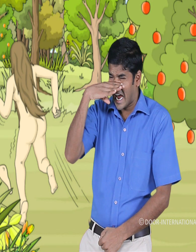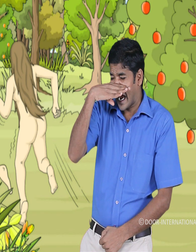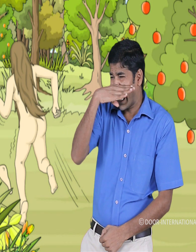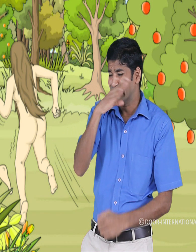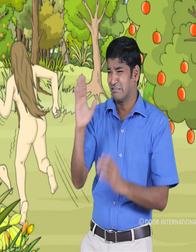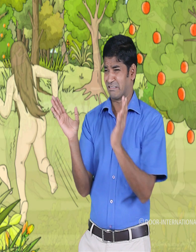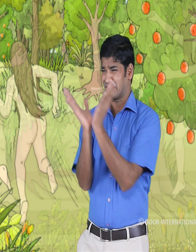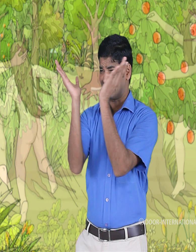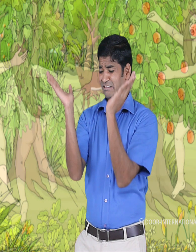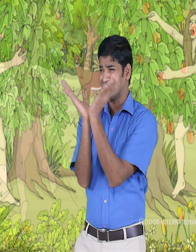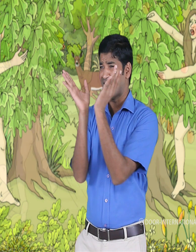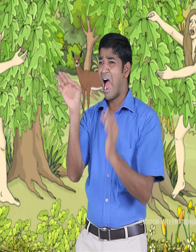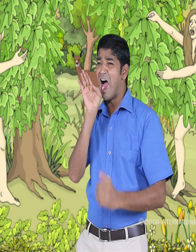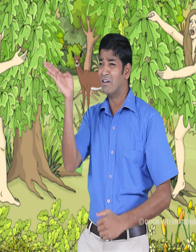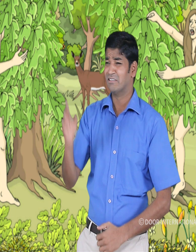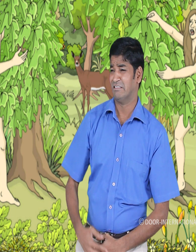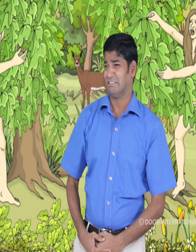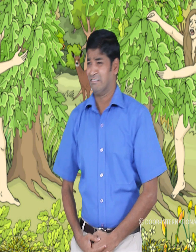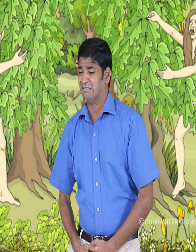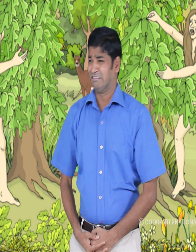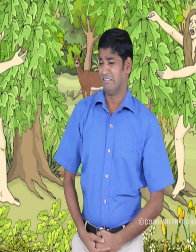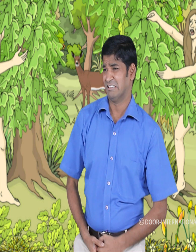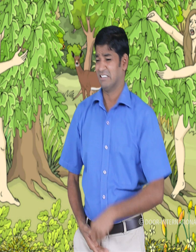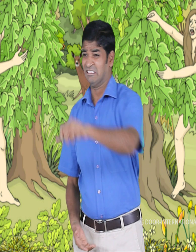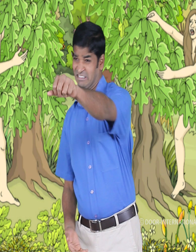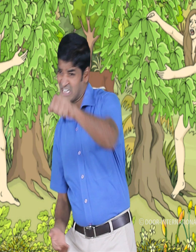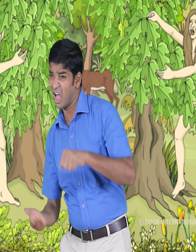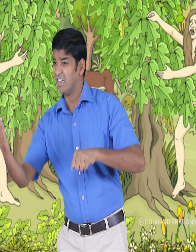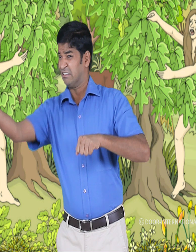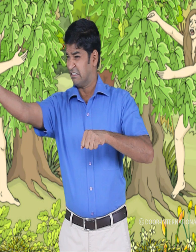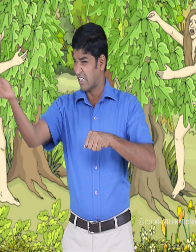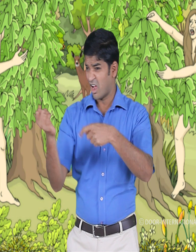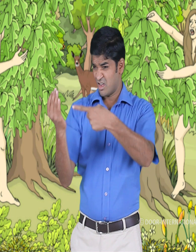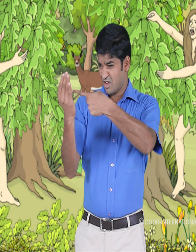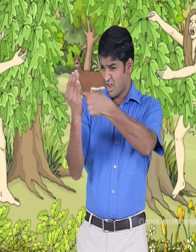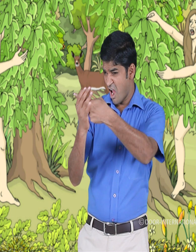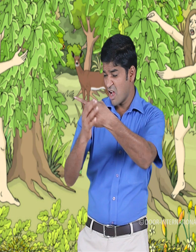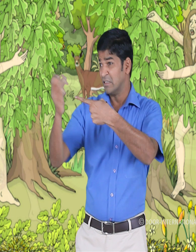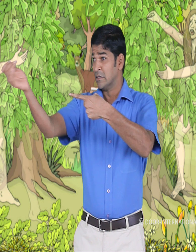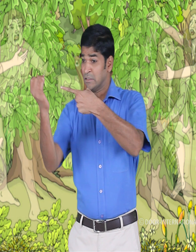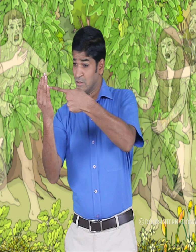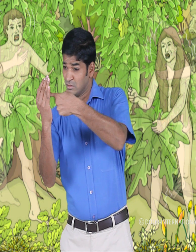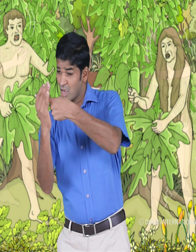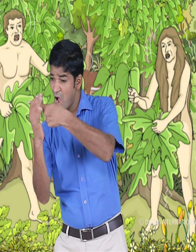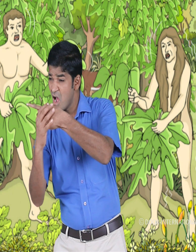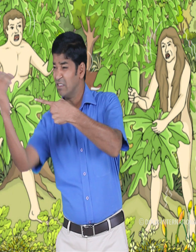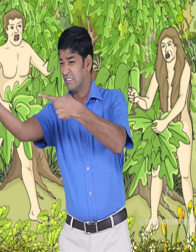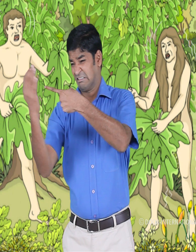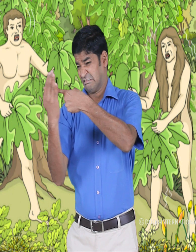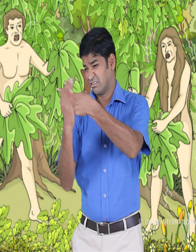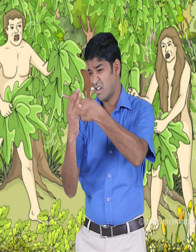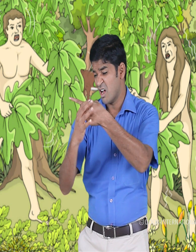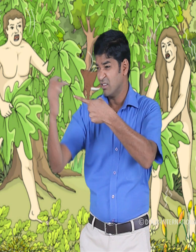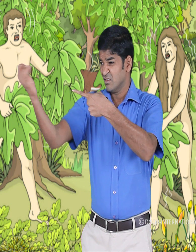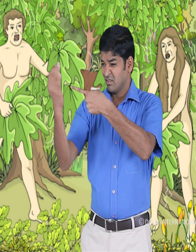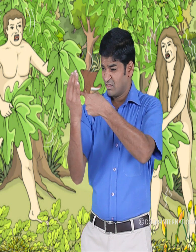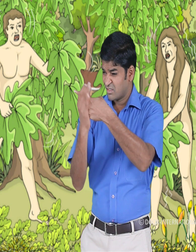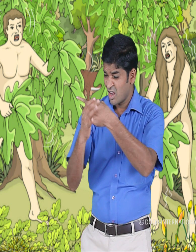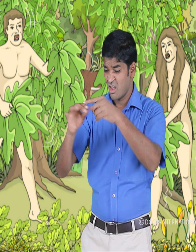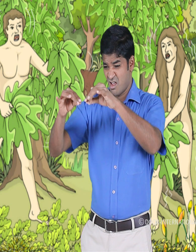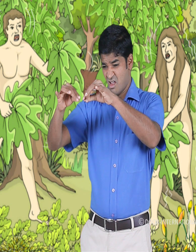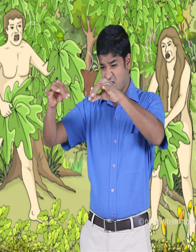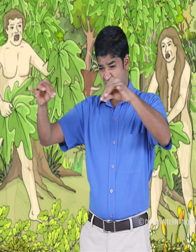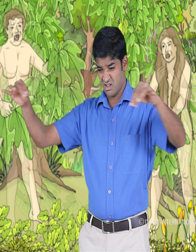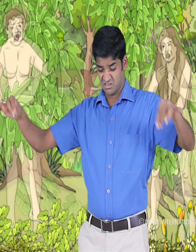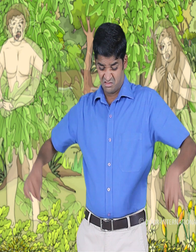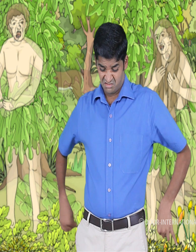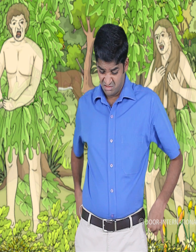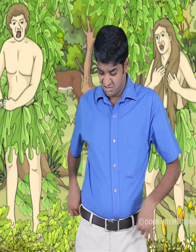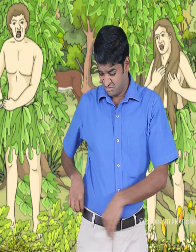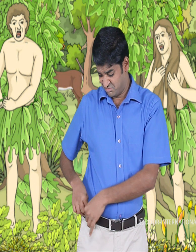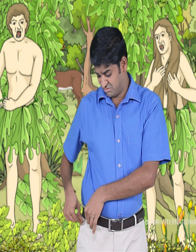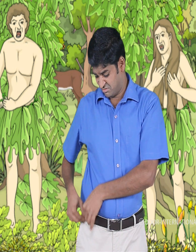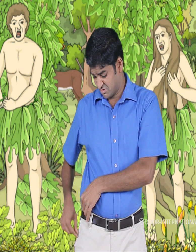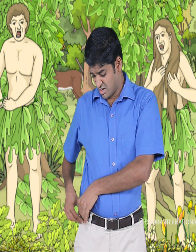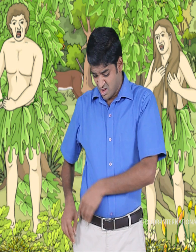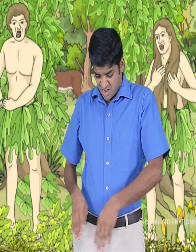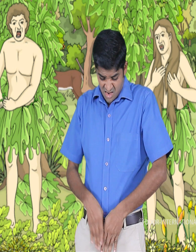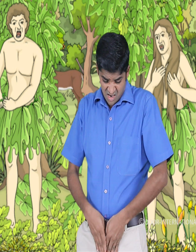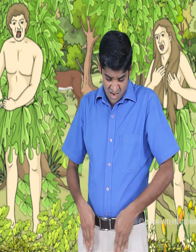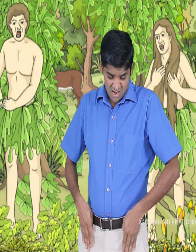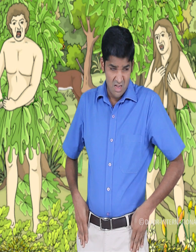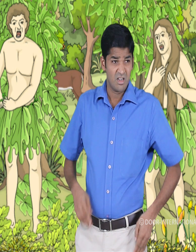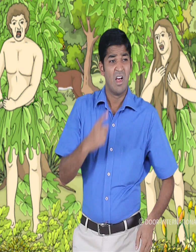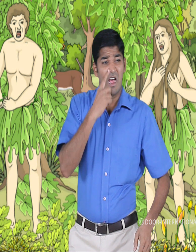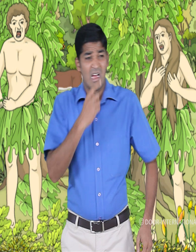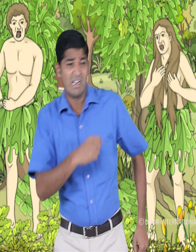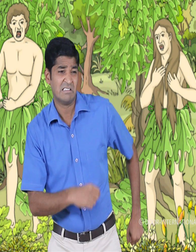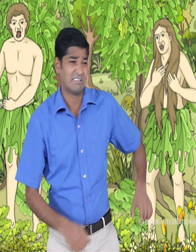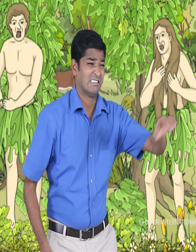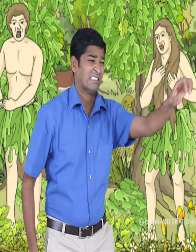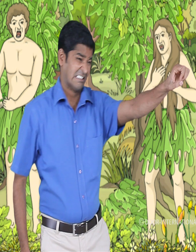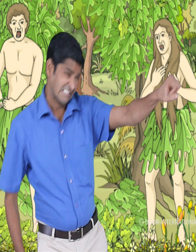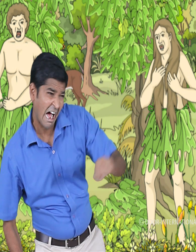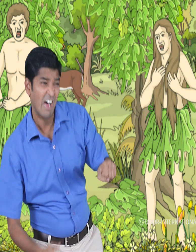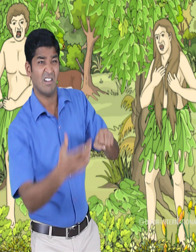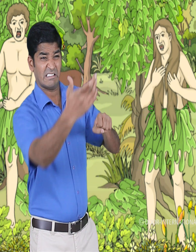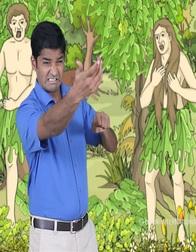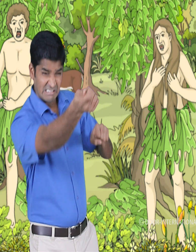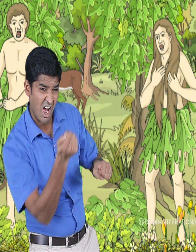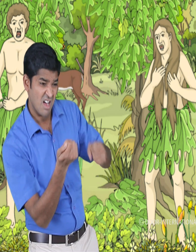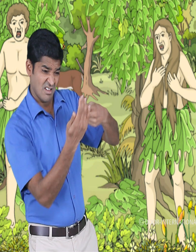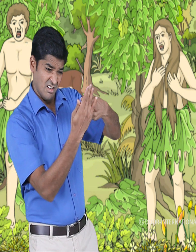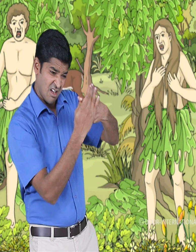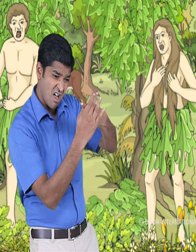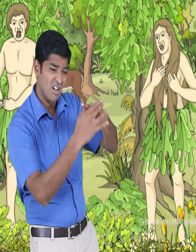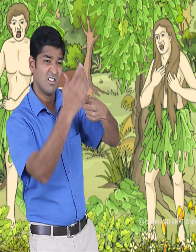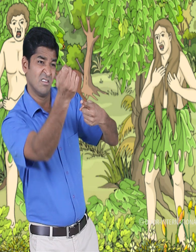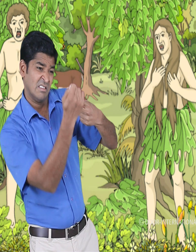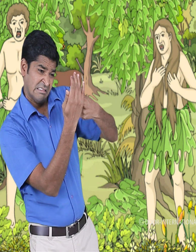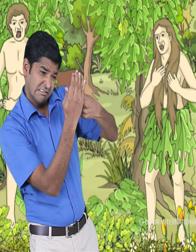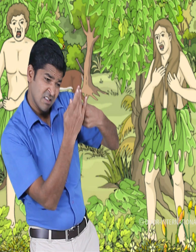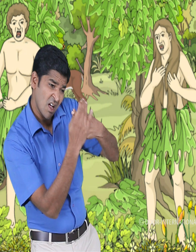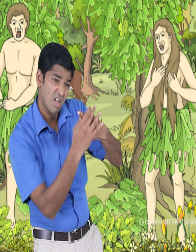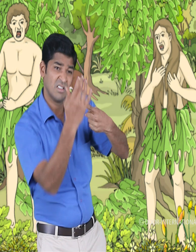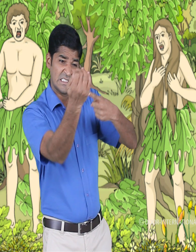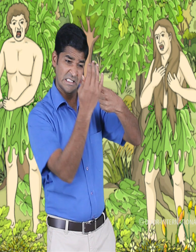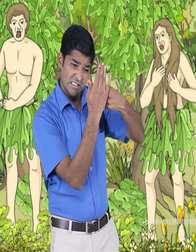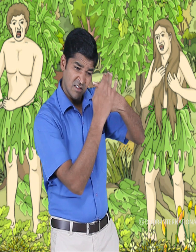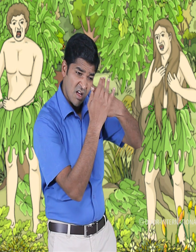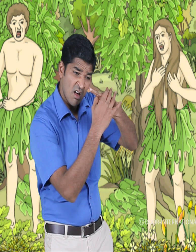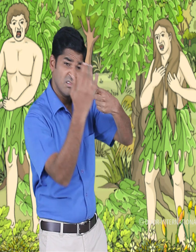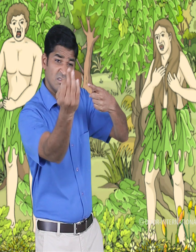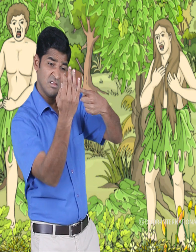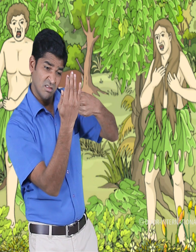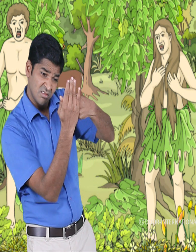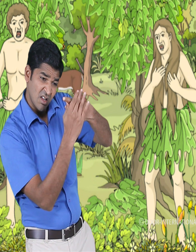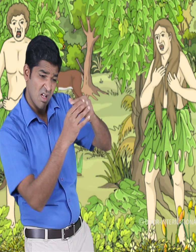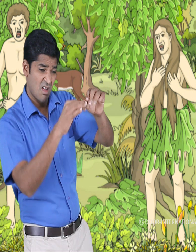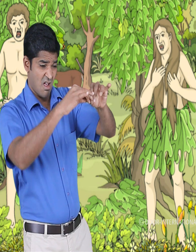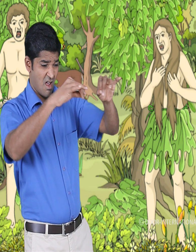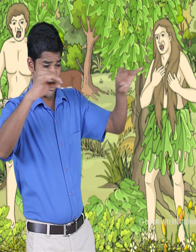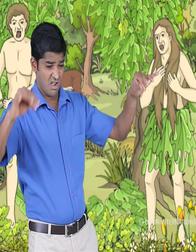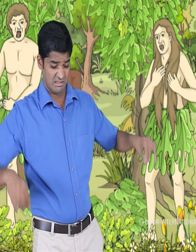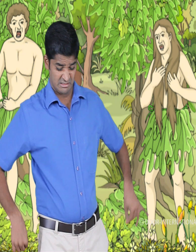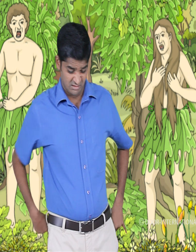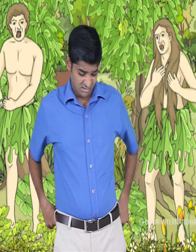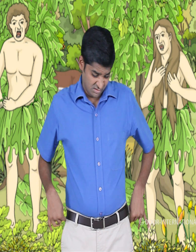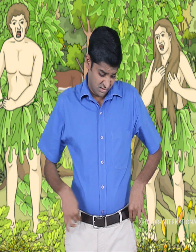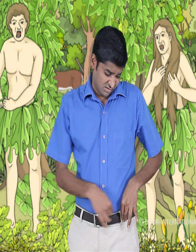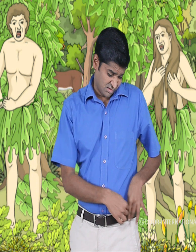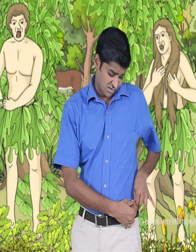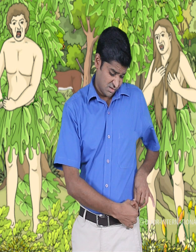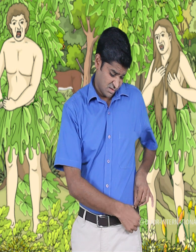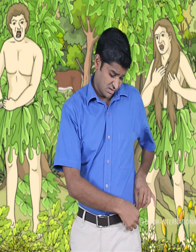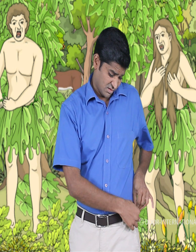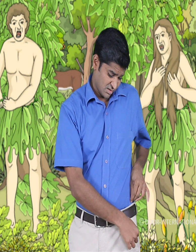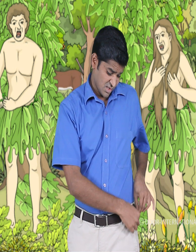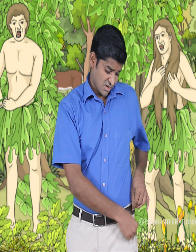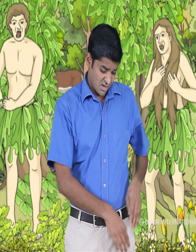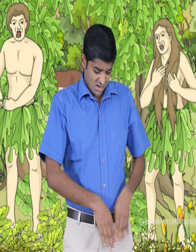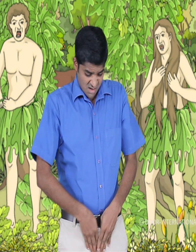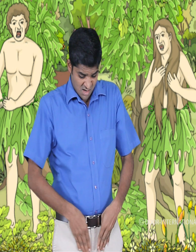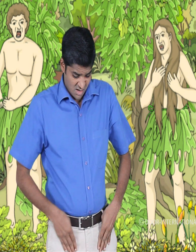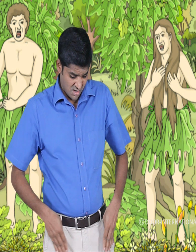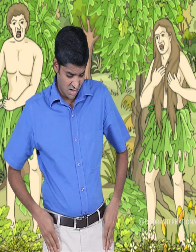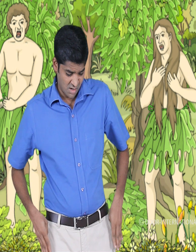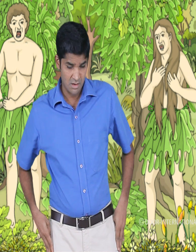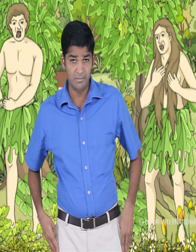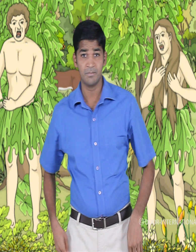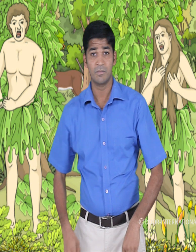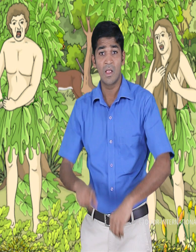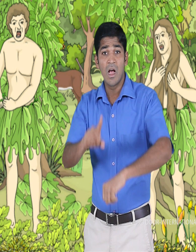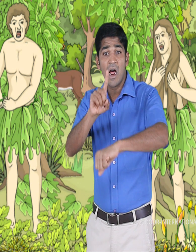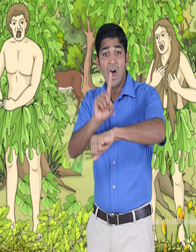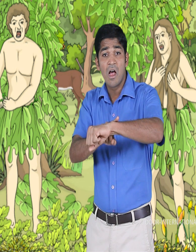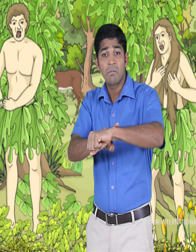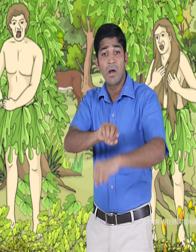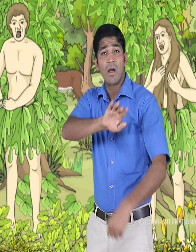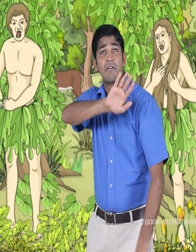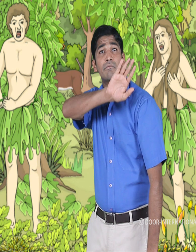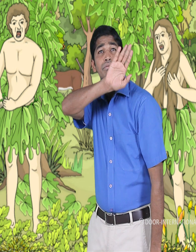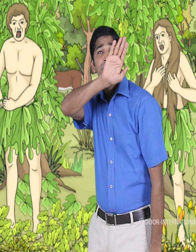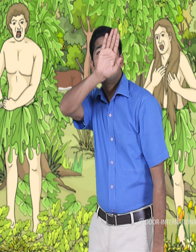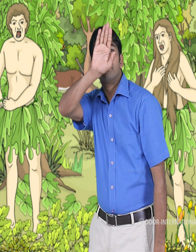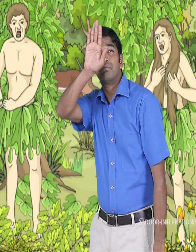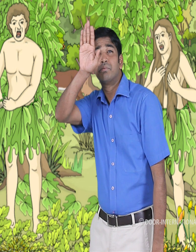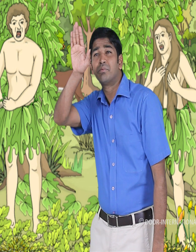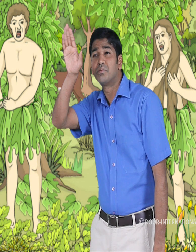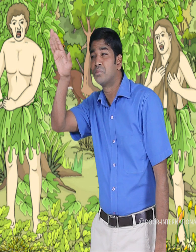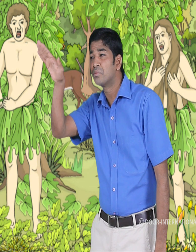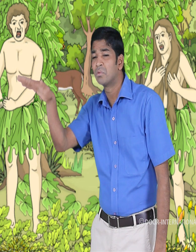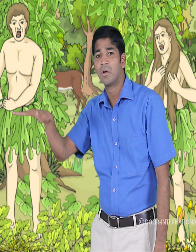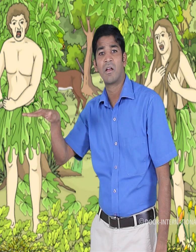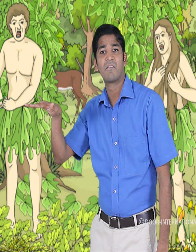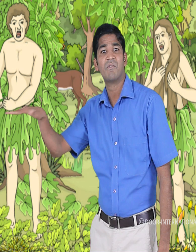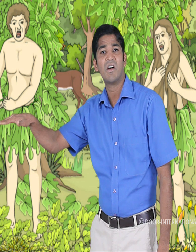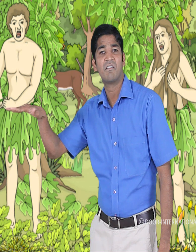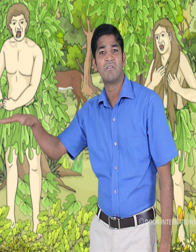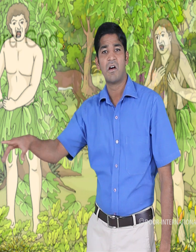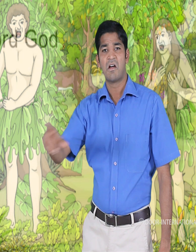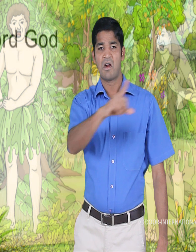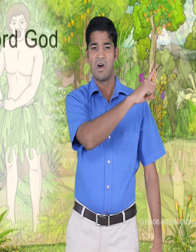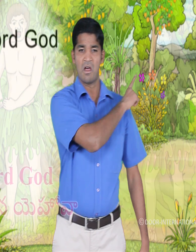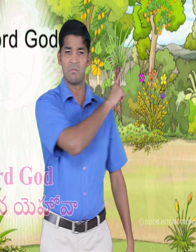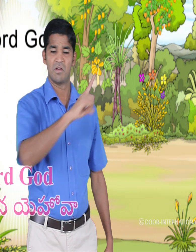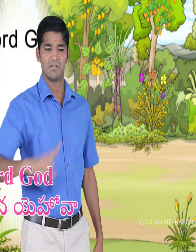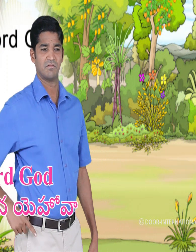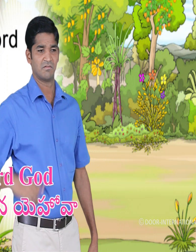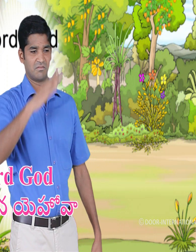so they sewed together fig leaves and made coverings for themselves.